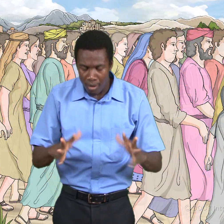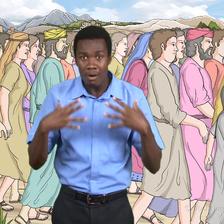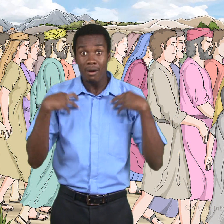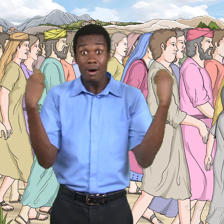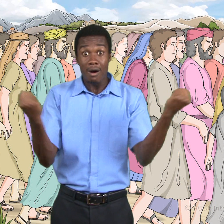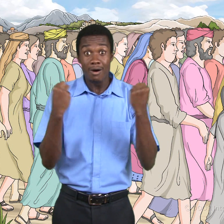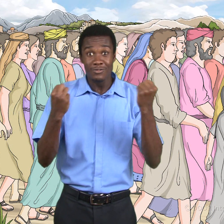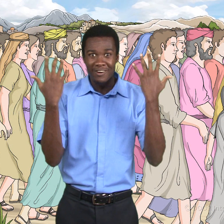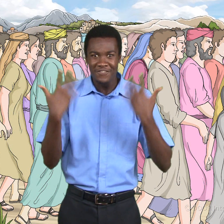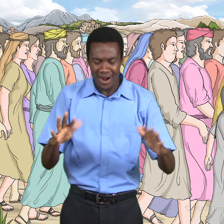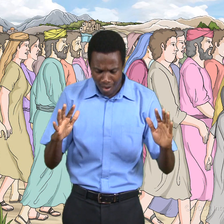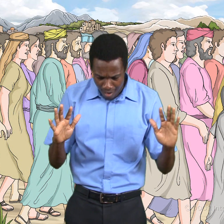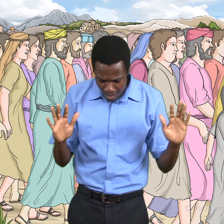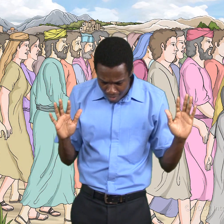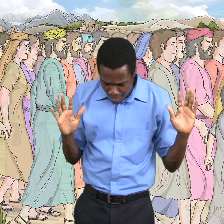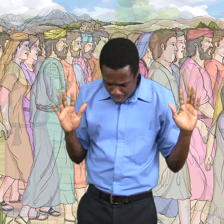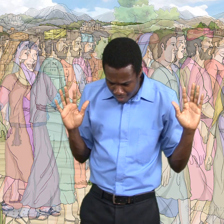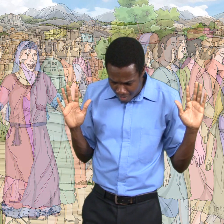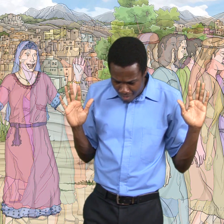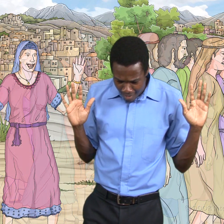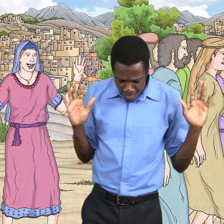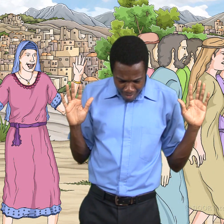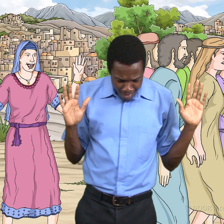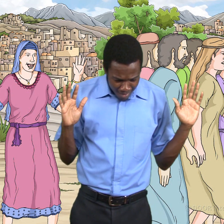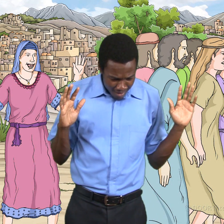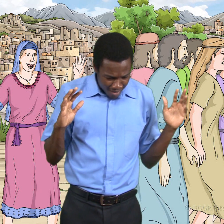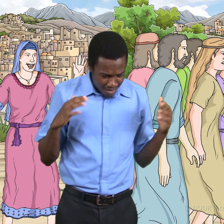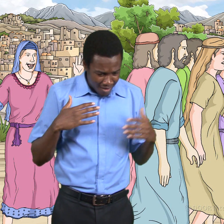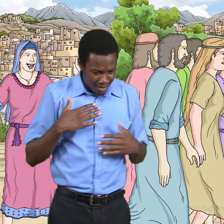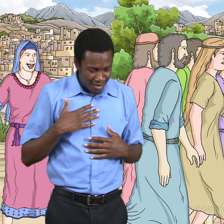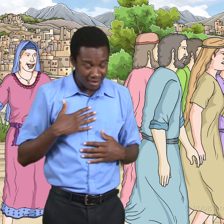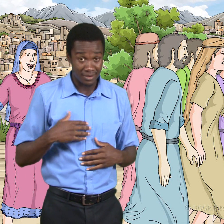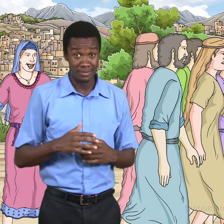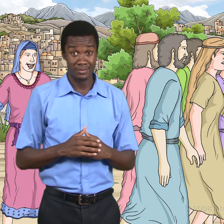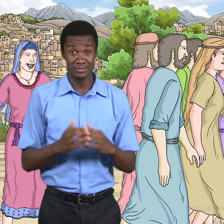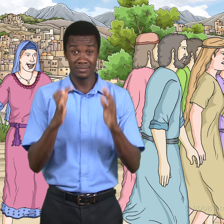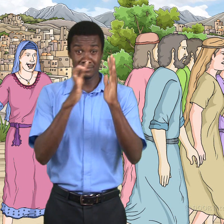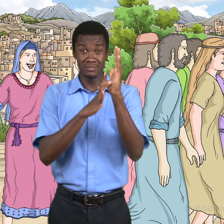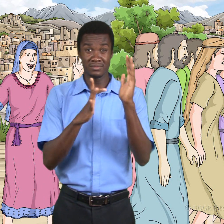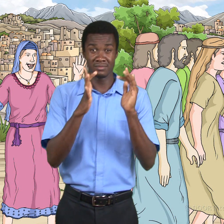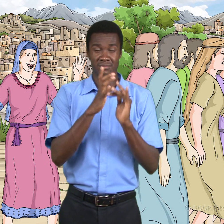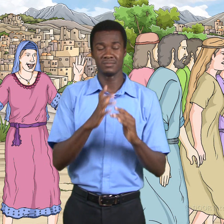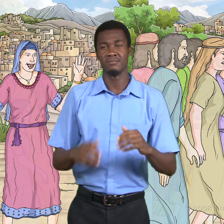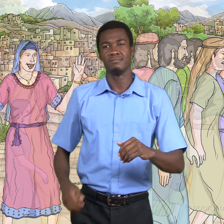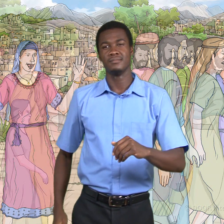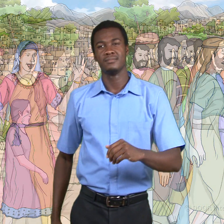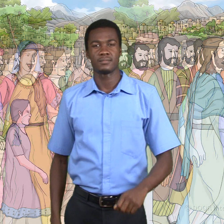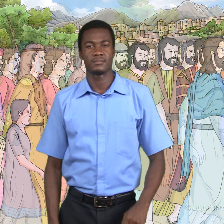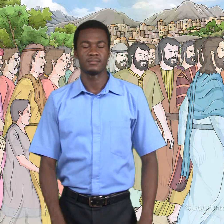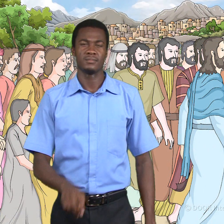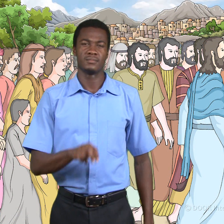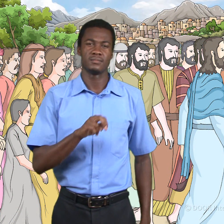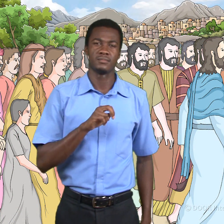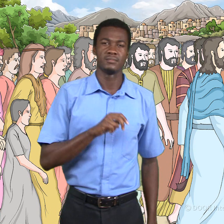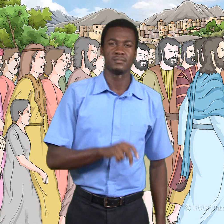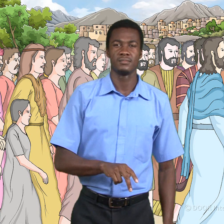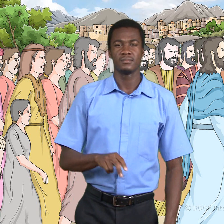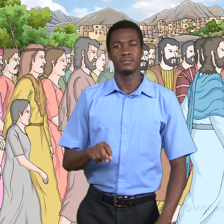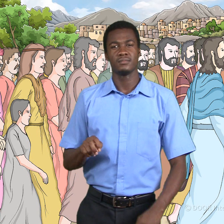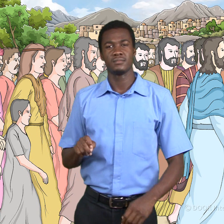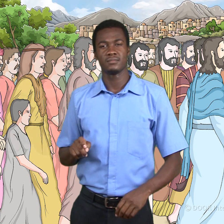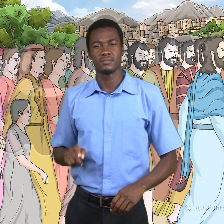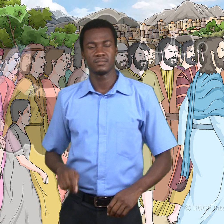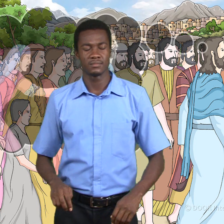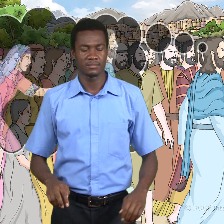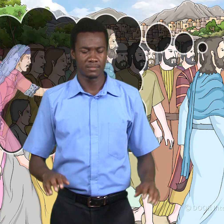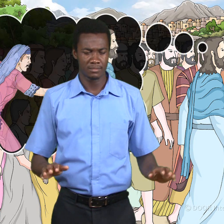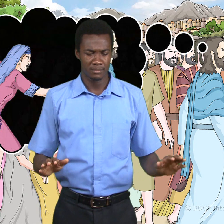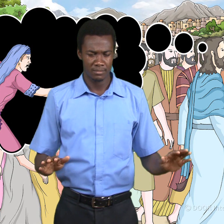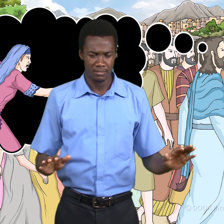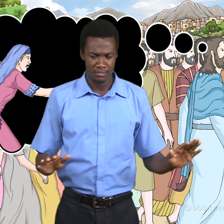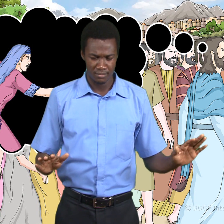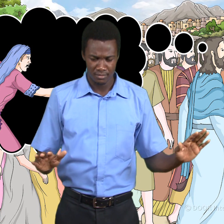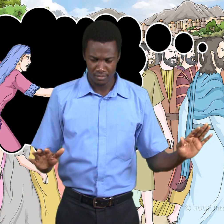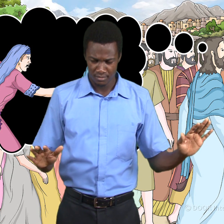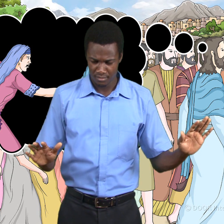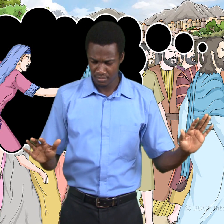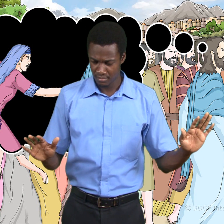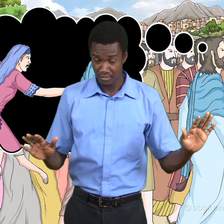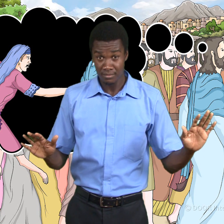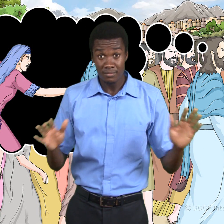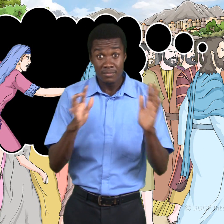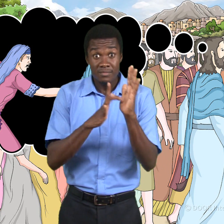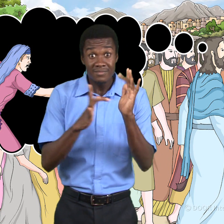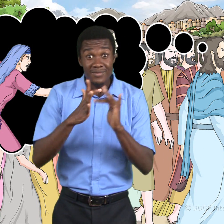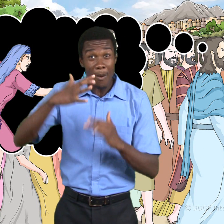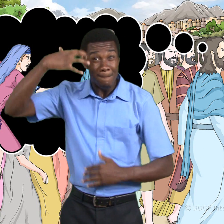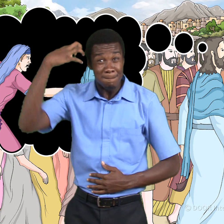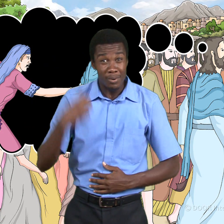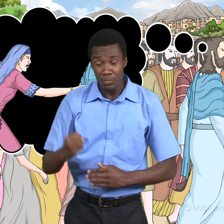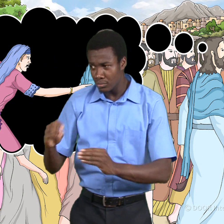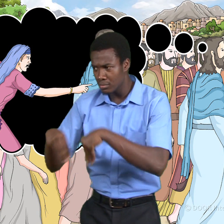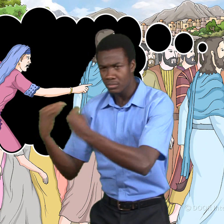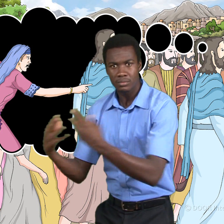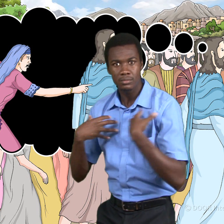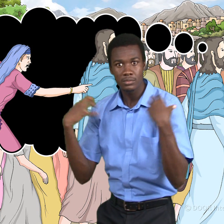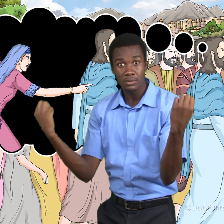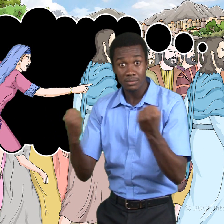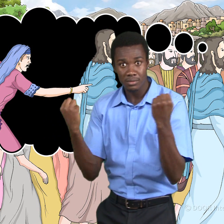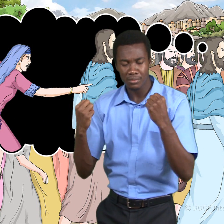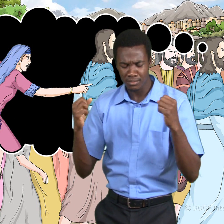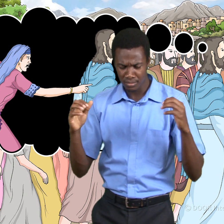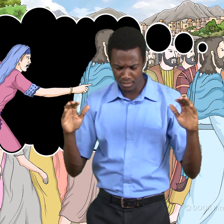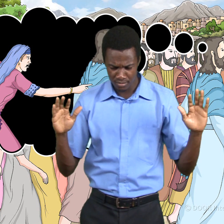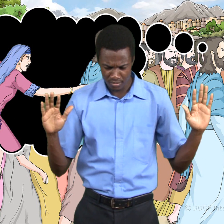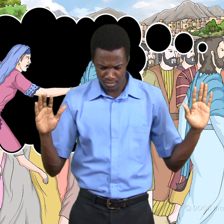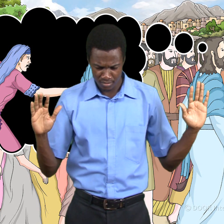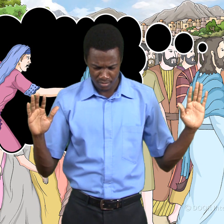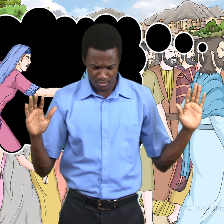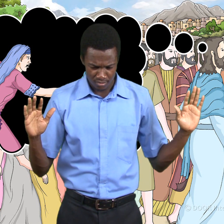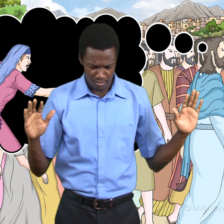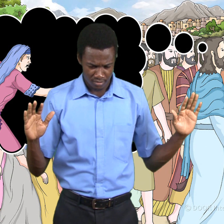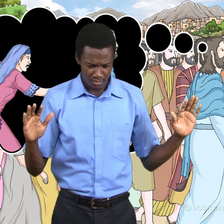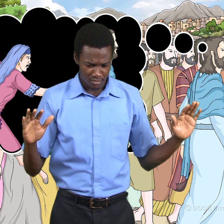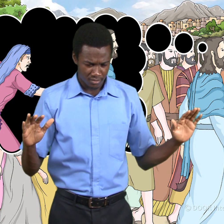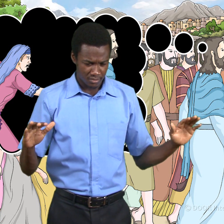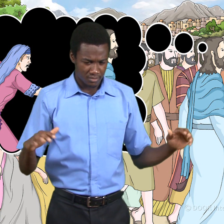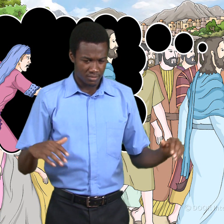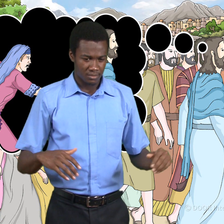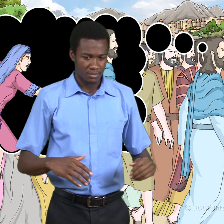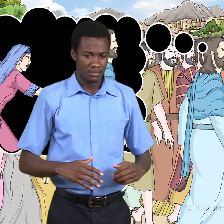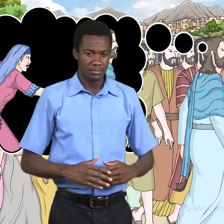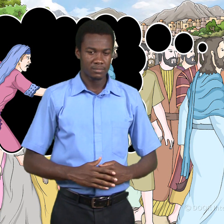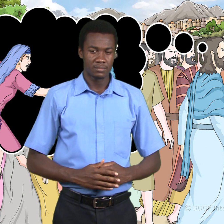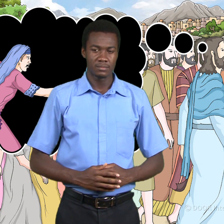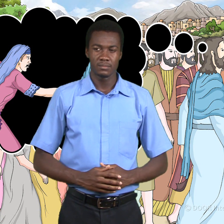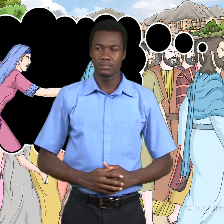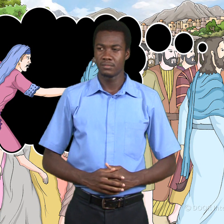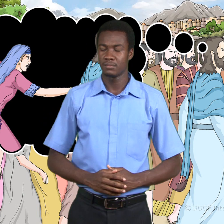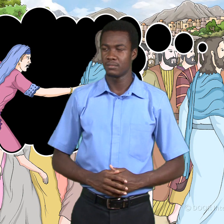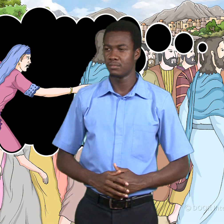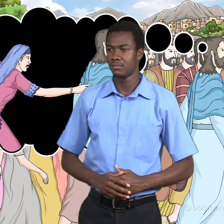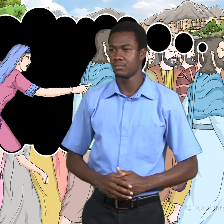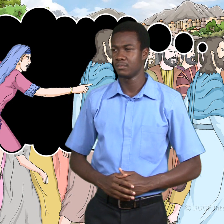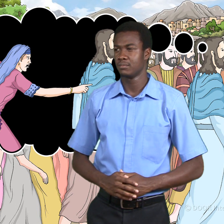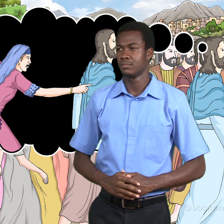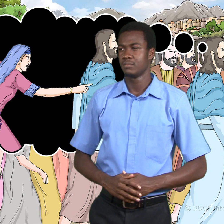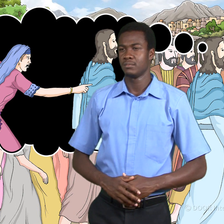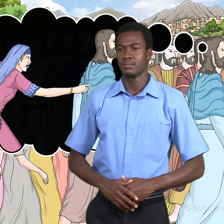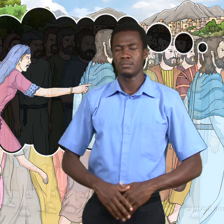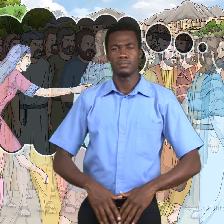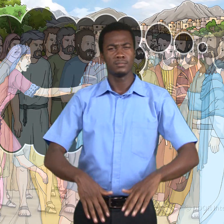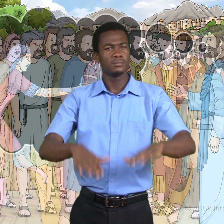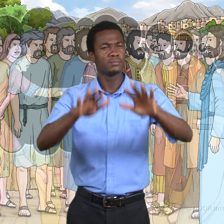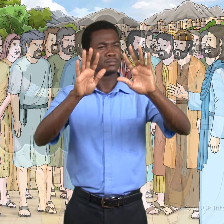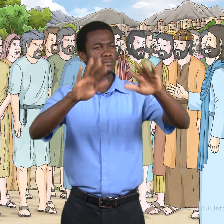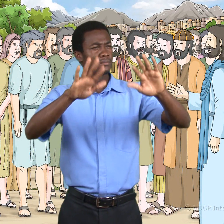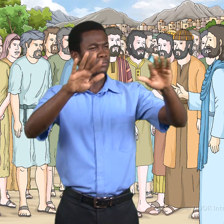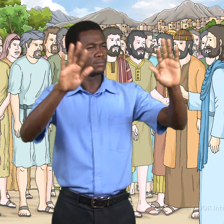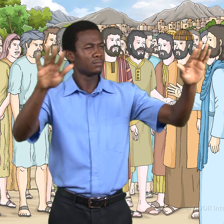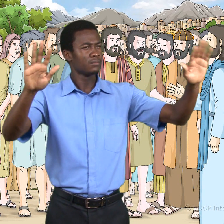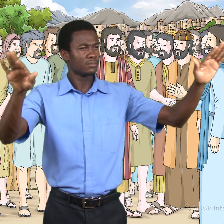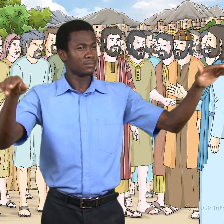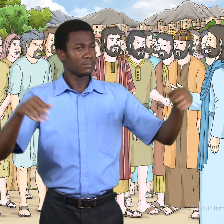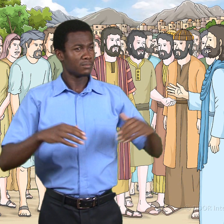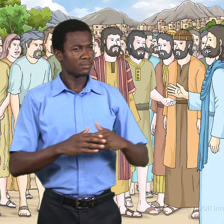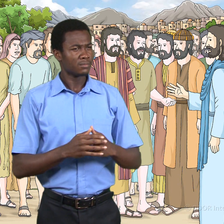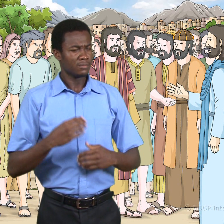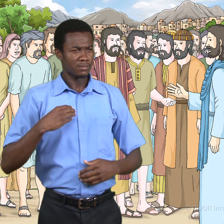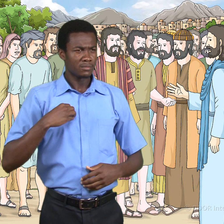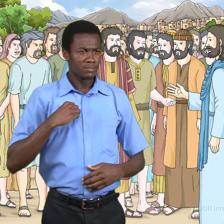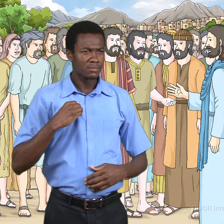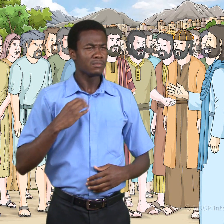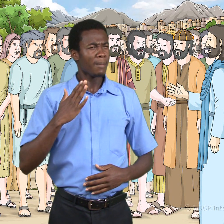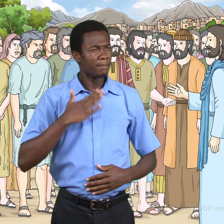Immediately her bleeding stopped, and she sensed in her body that she was healed of her affliction. At once Jesus was aware that power had gone out from Him.